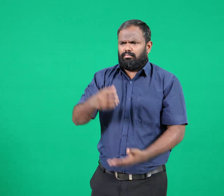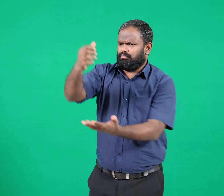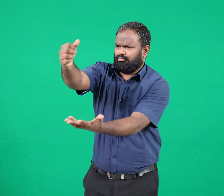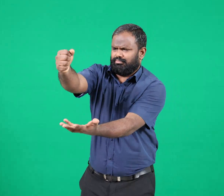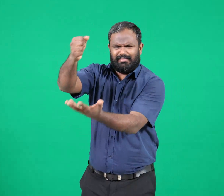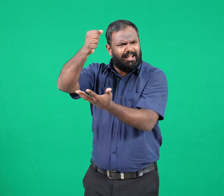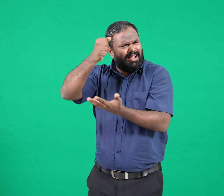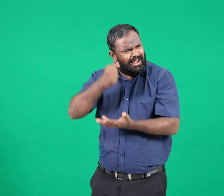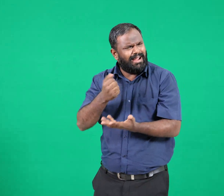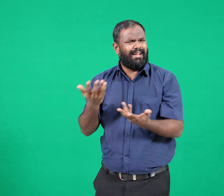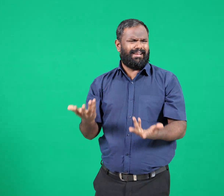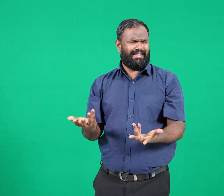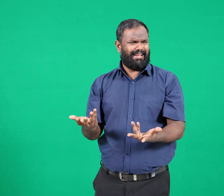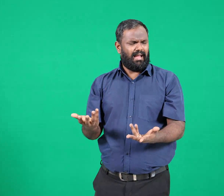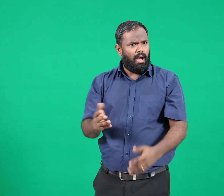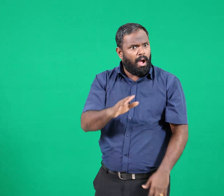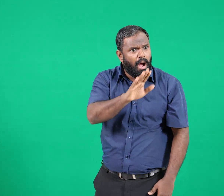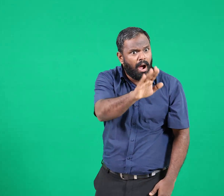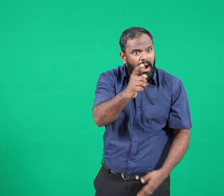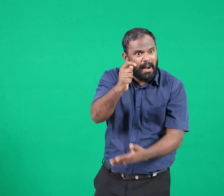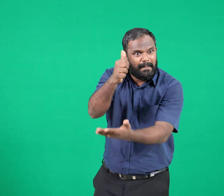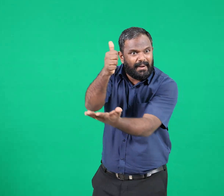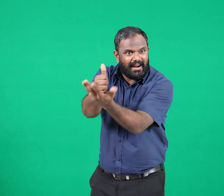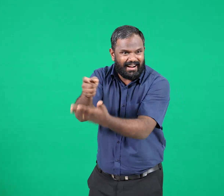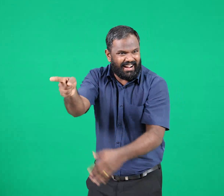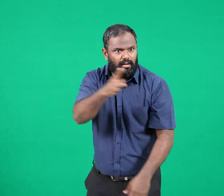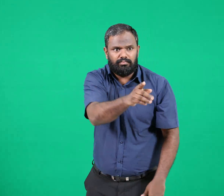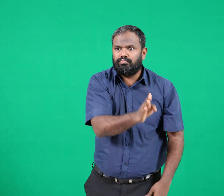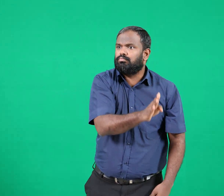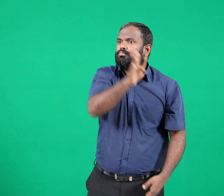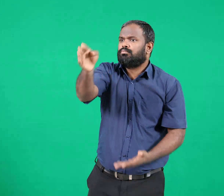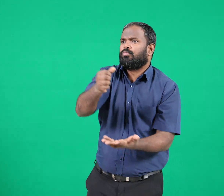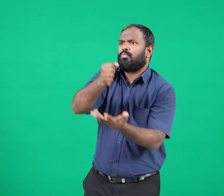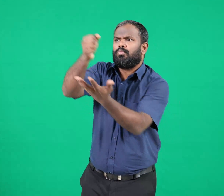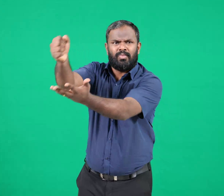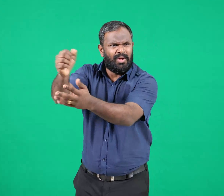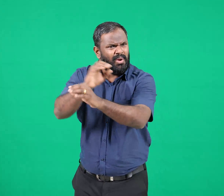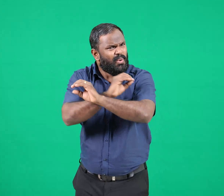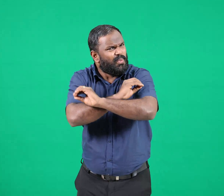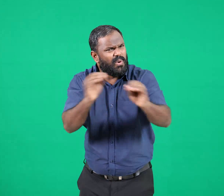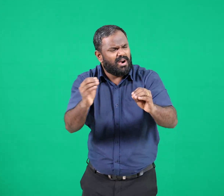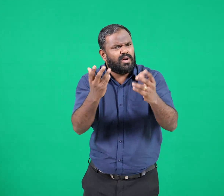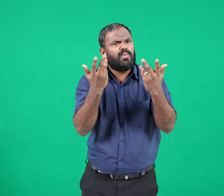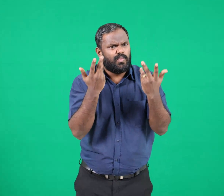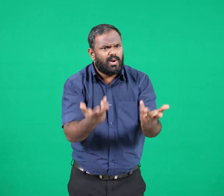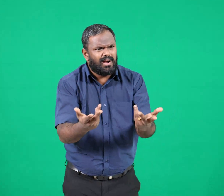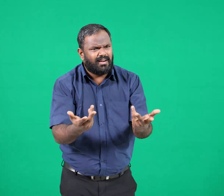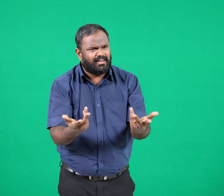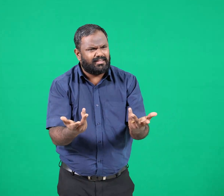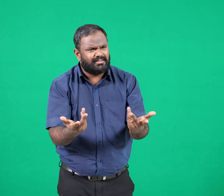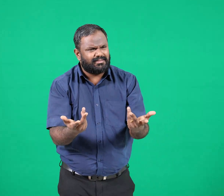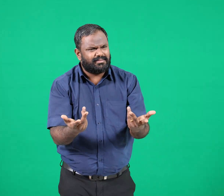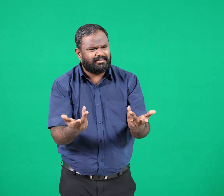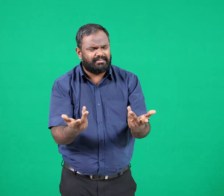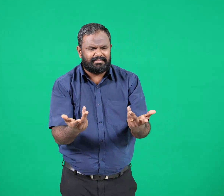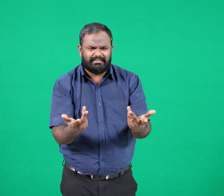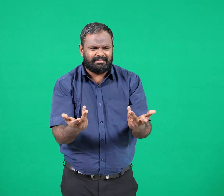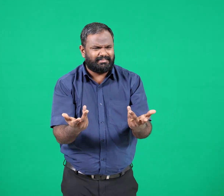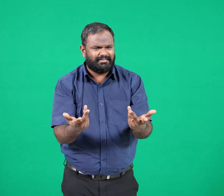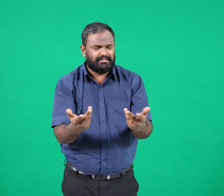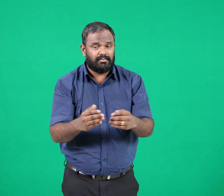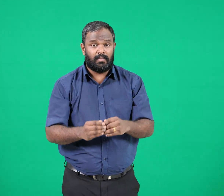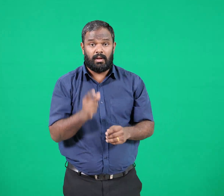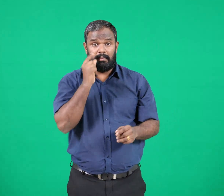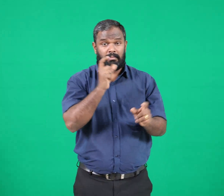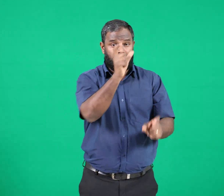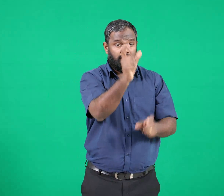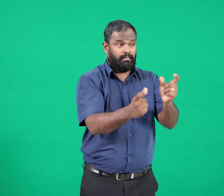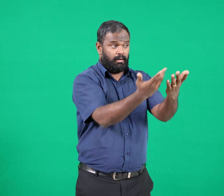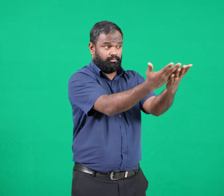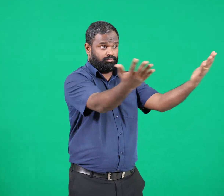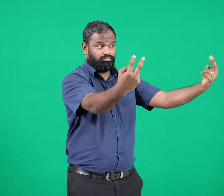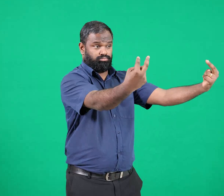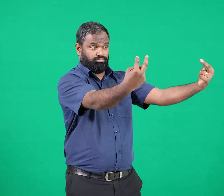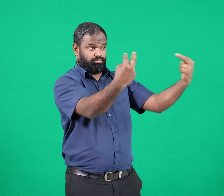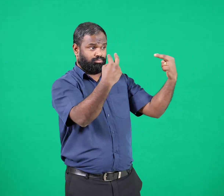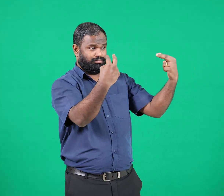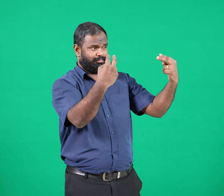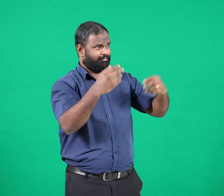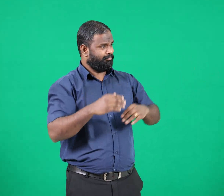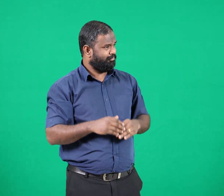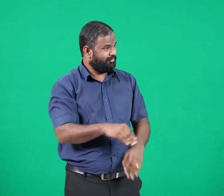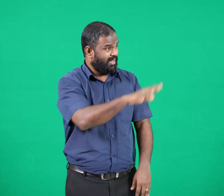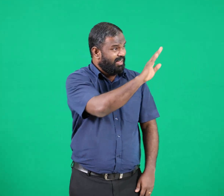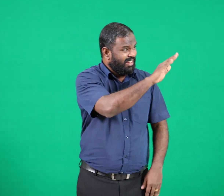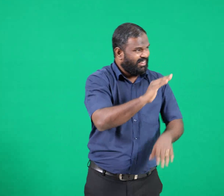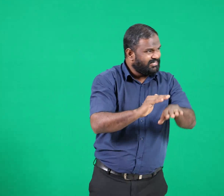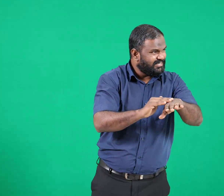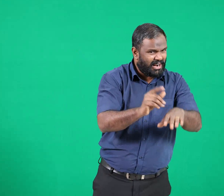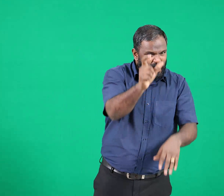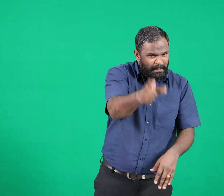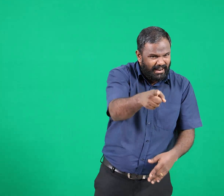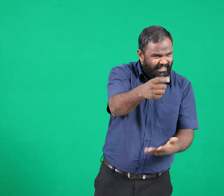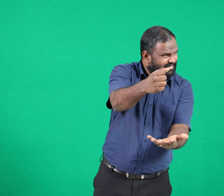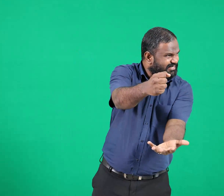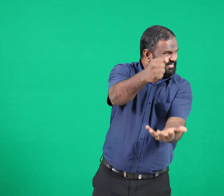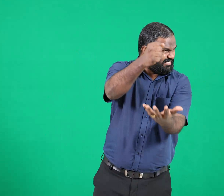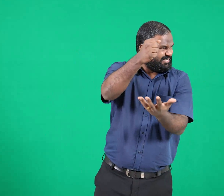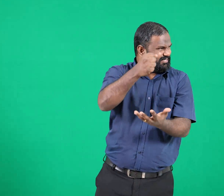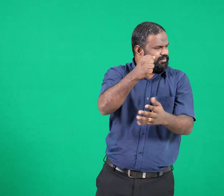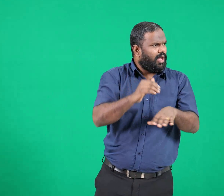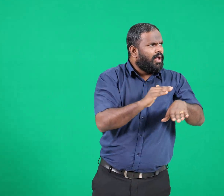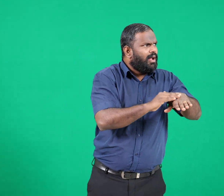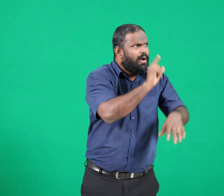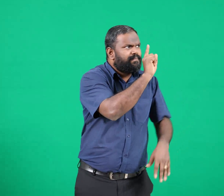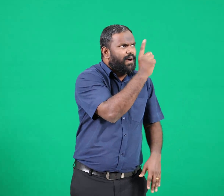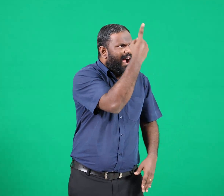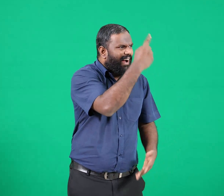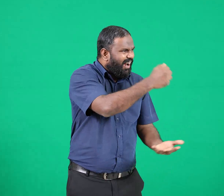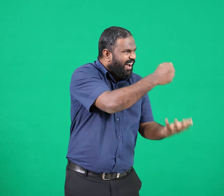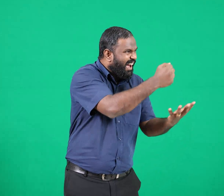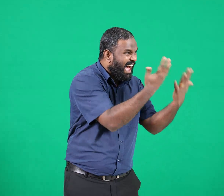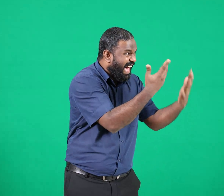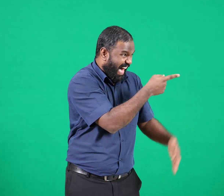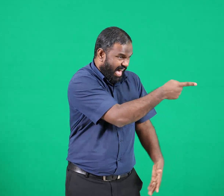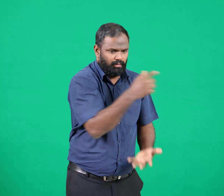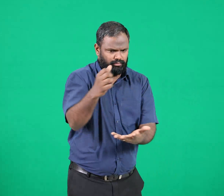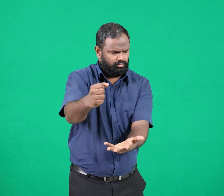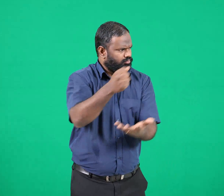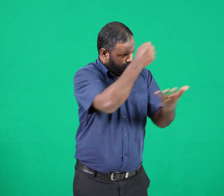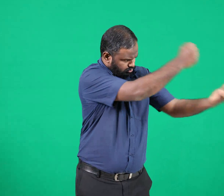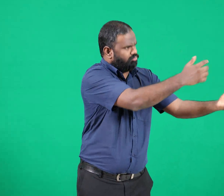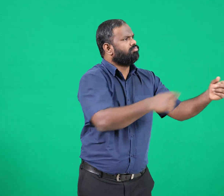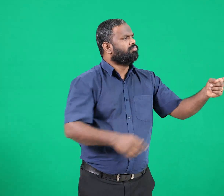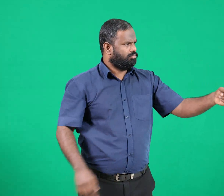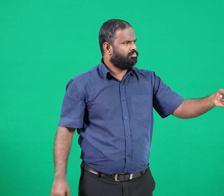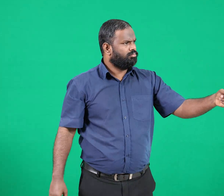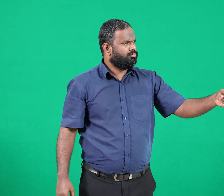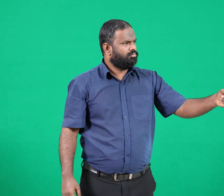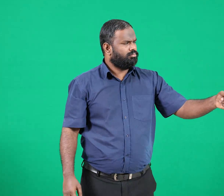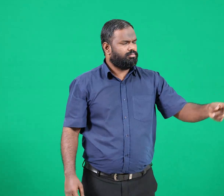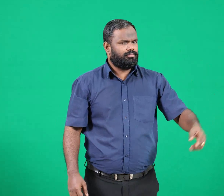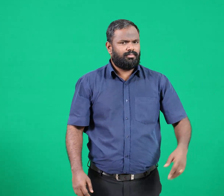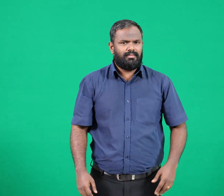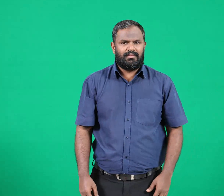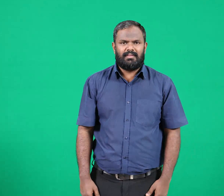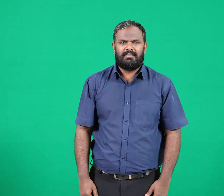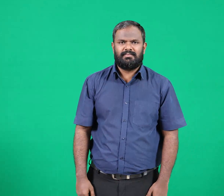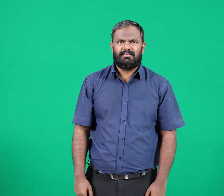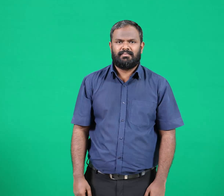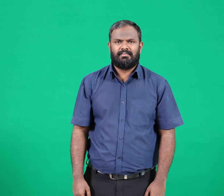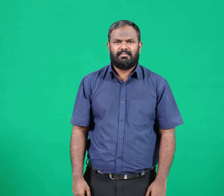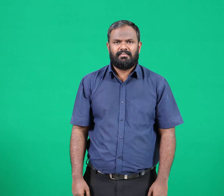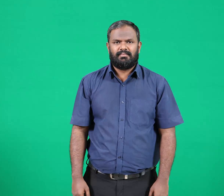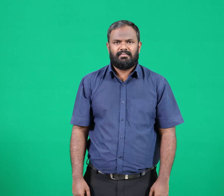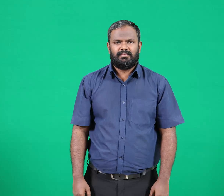Then he told those standing by, ' Take the mina from him and give it to the one who has ten minas.'